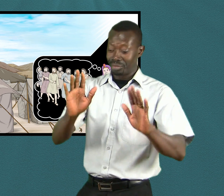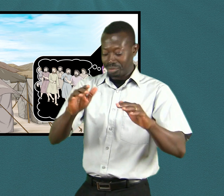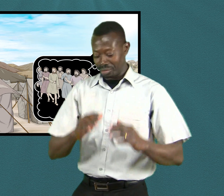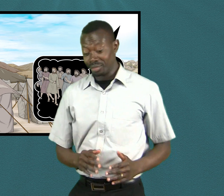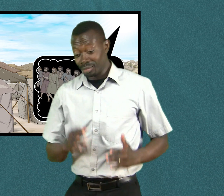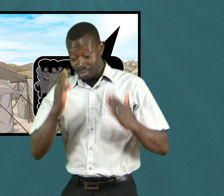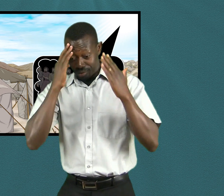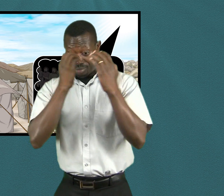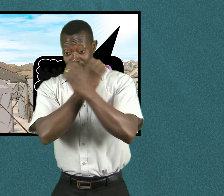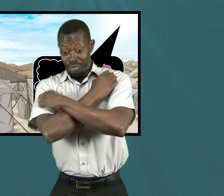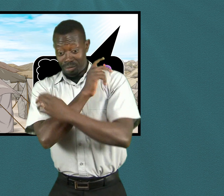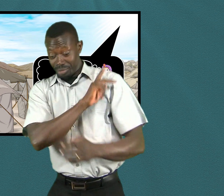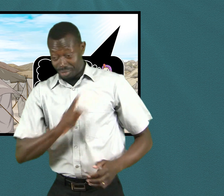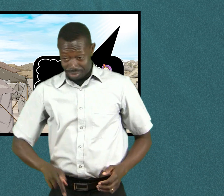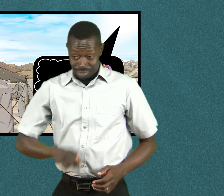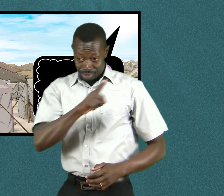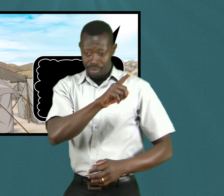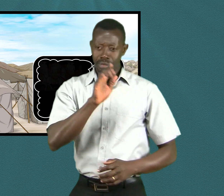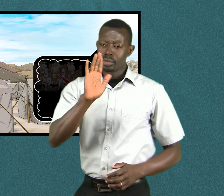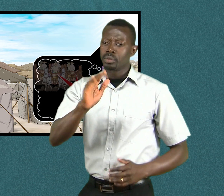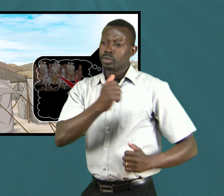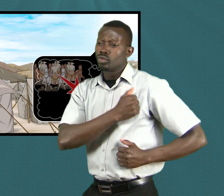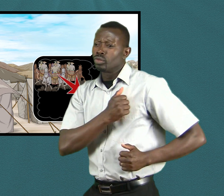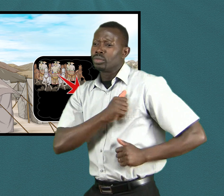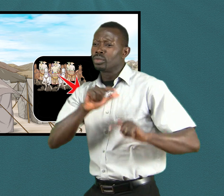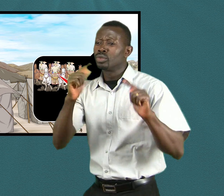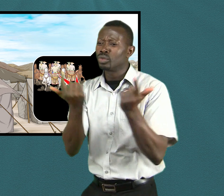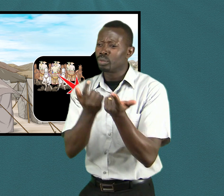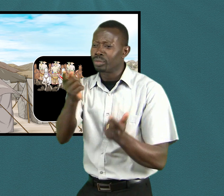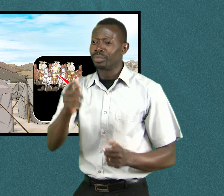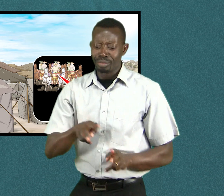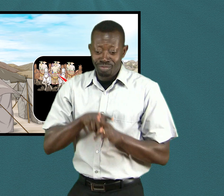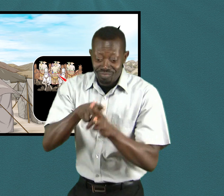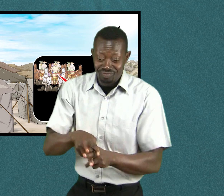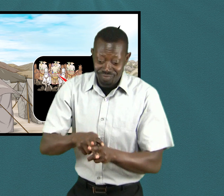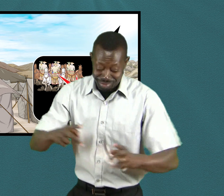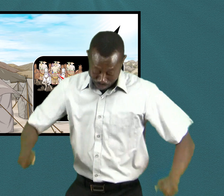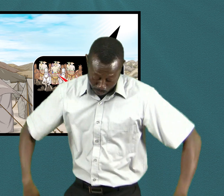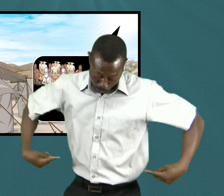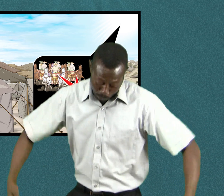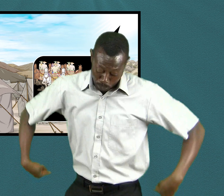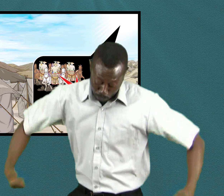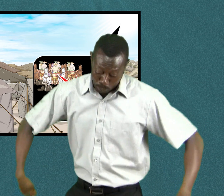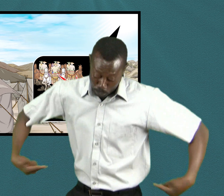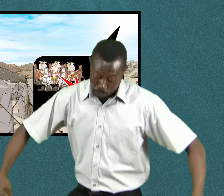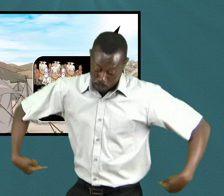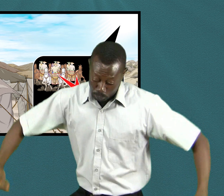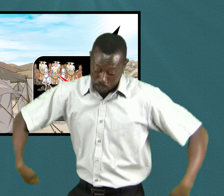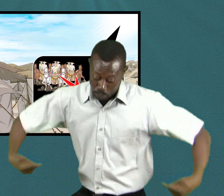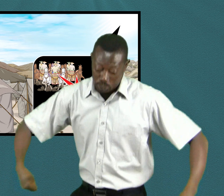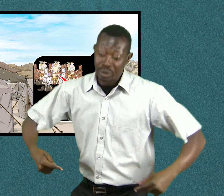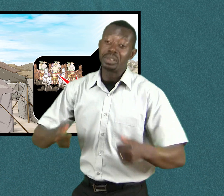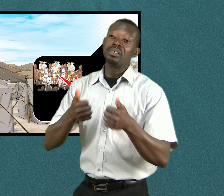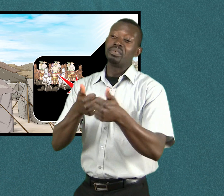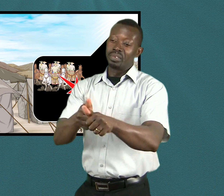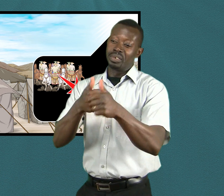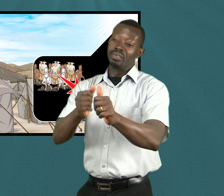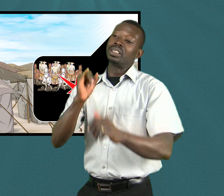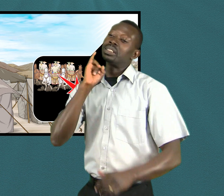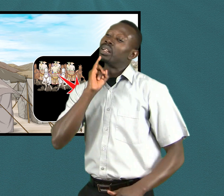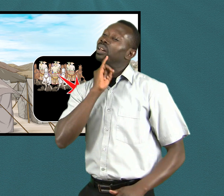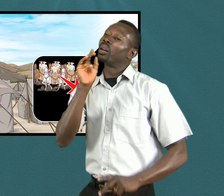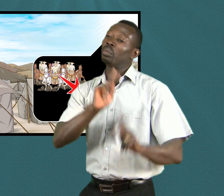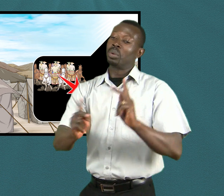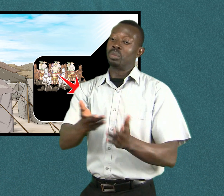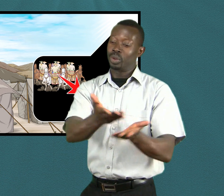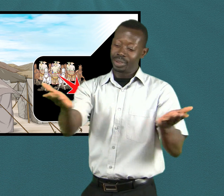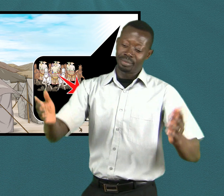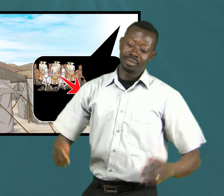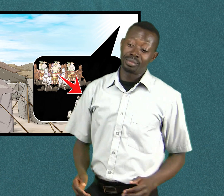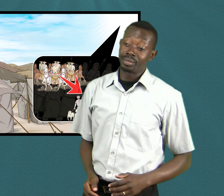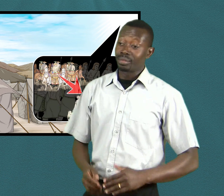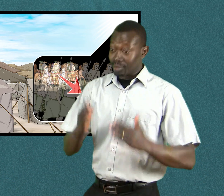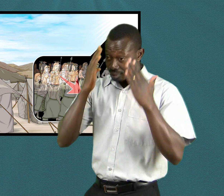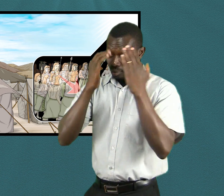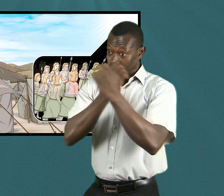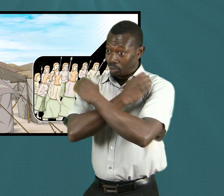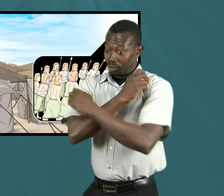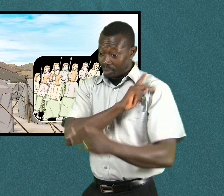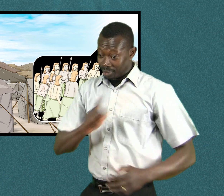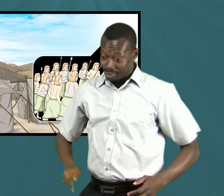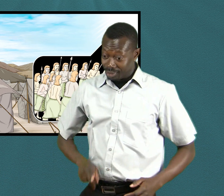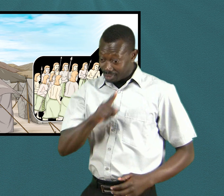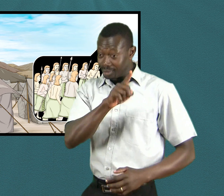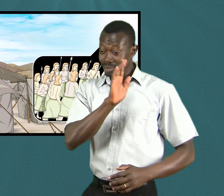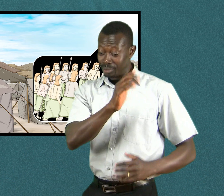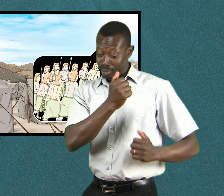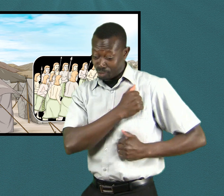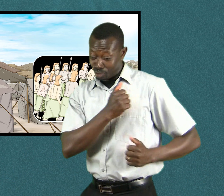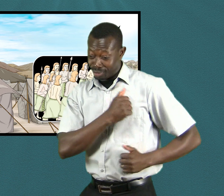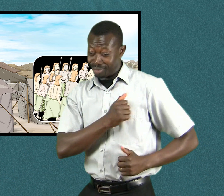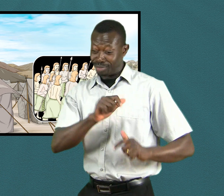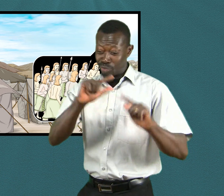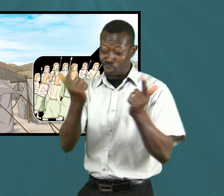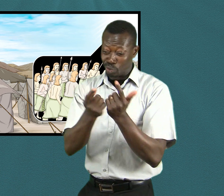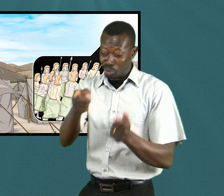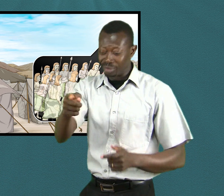And I will harden Pharaoh’s heart so that he will pursue them.